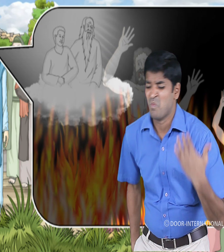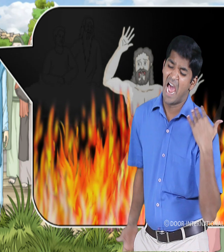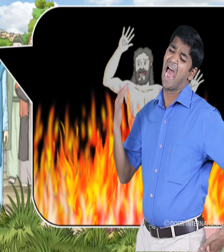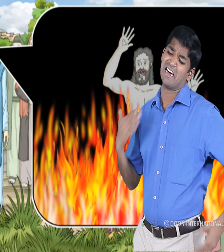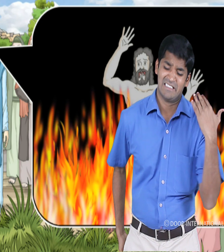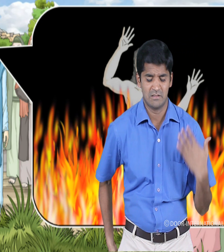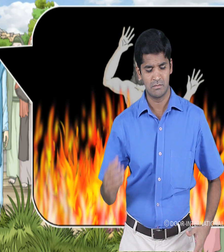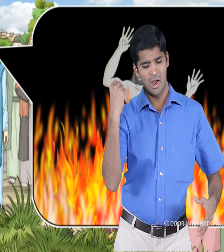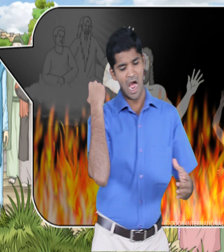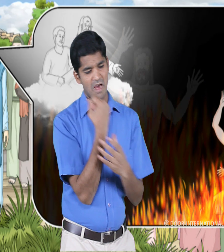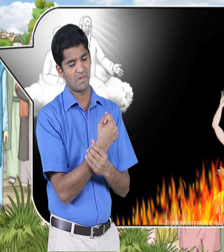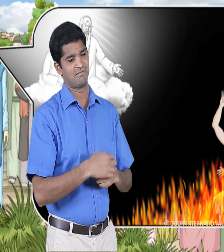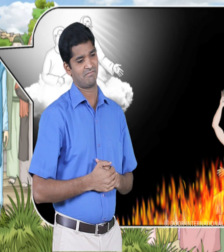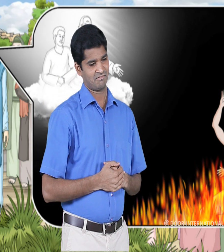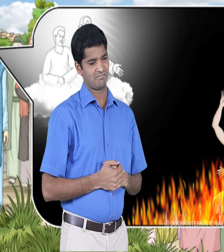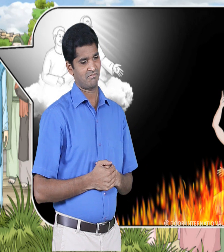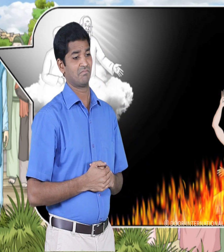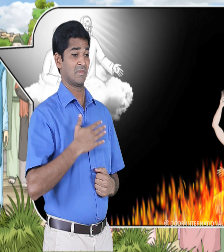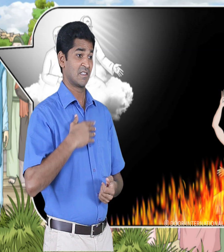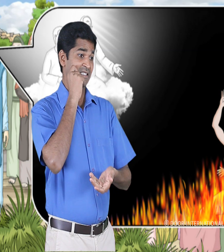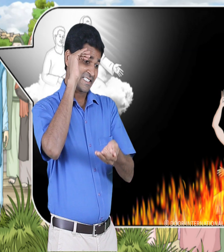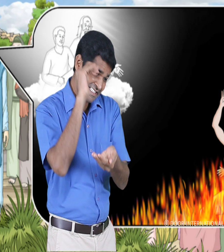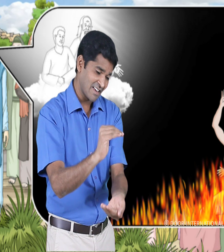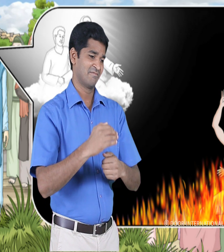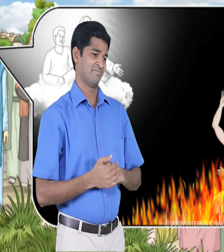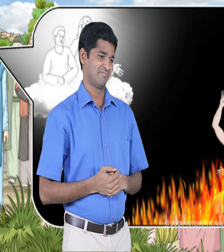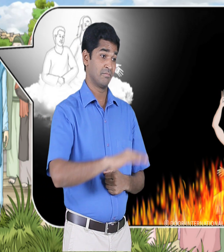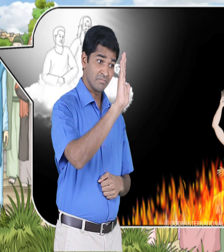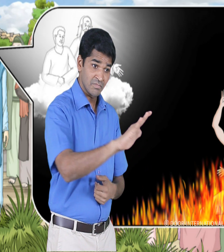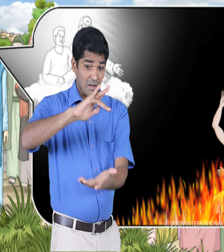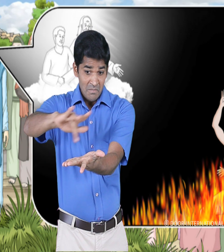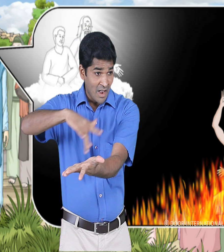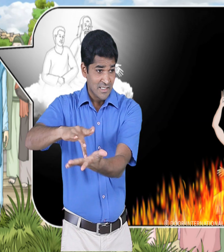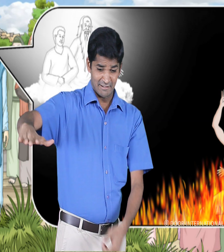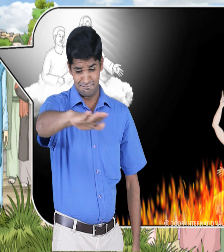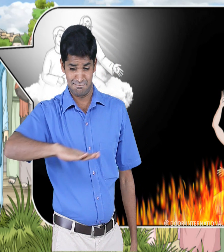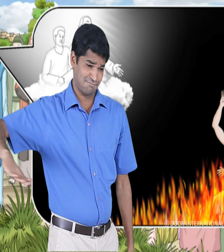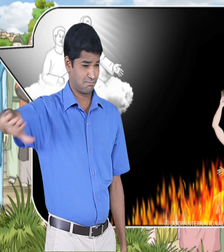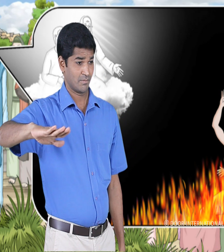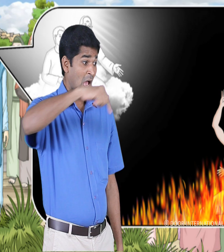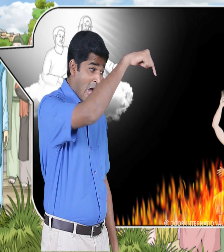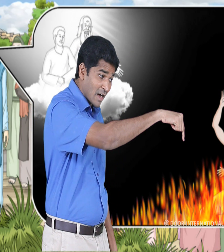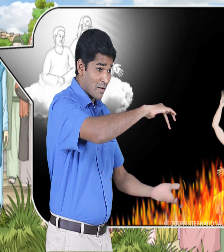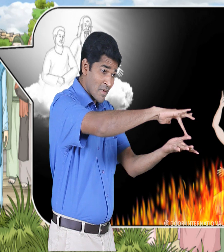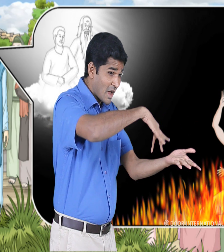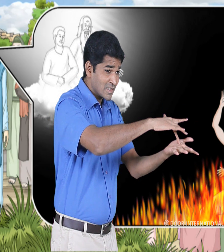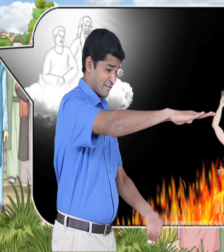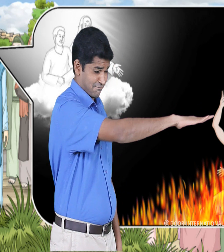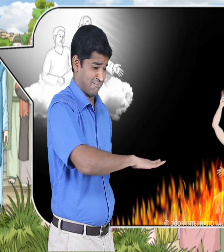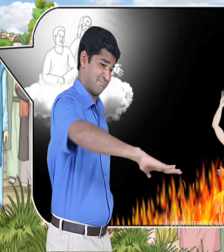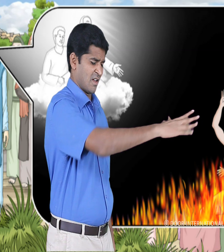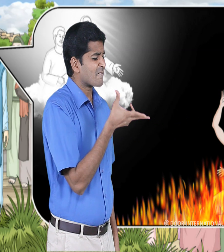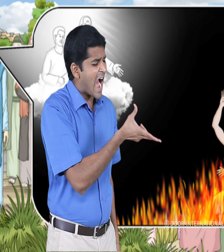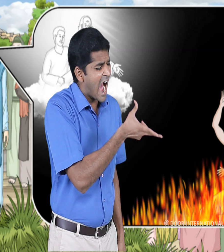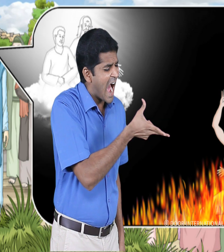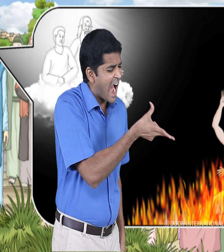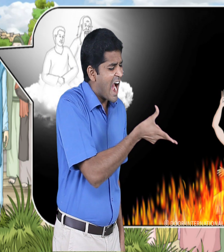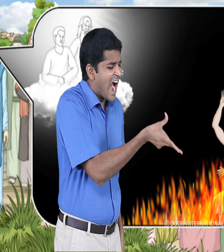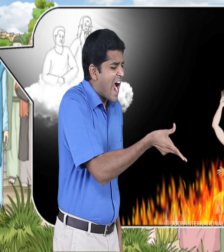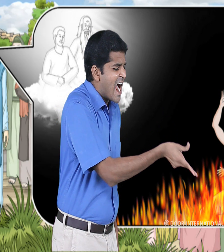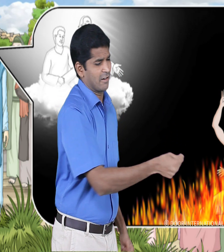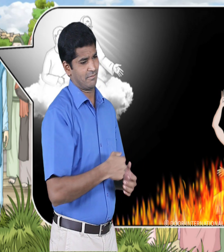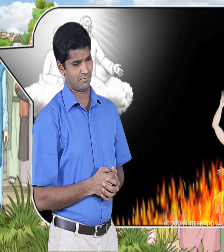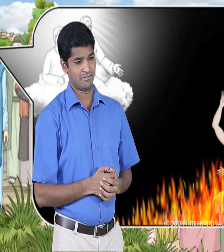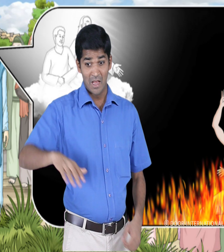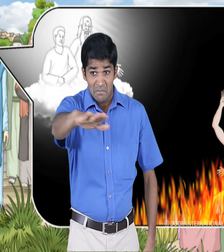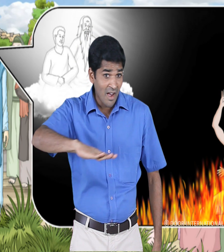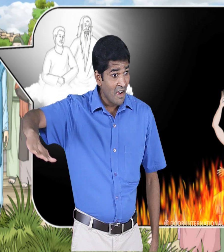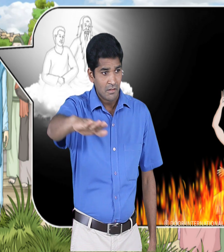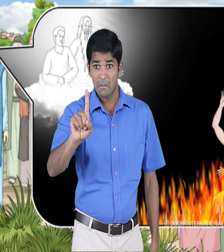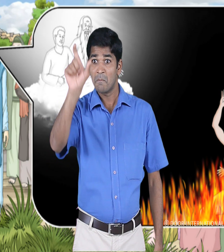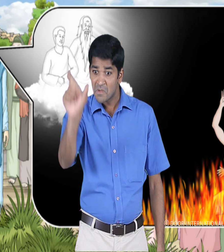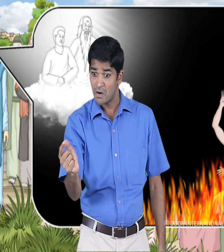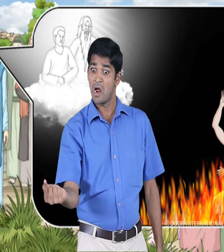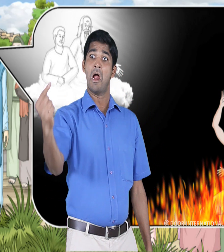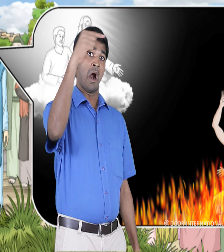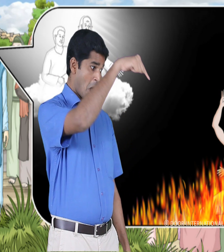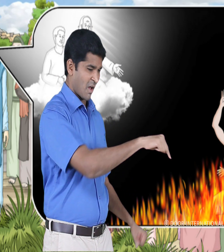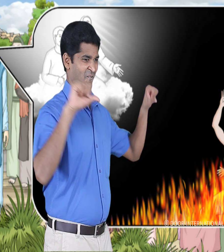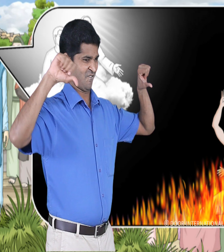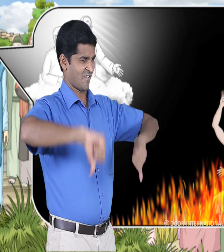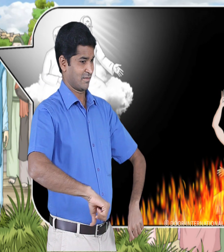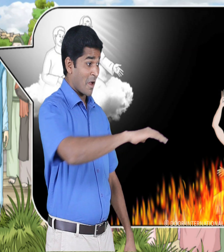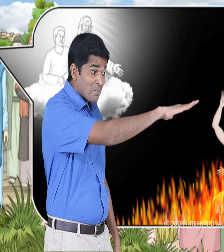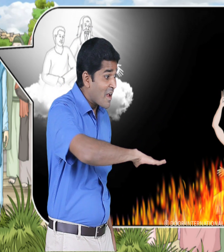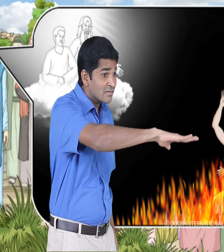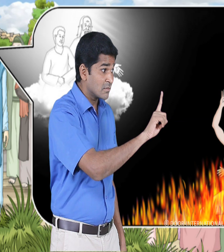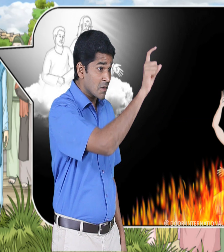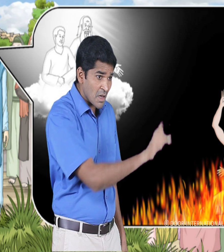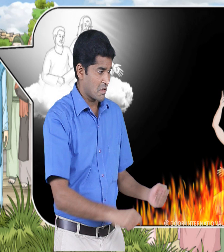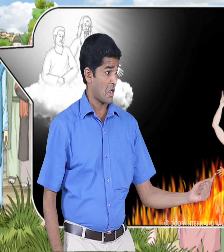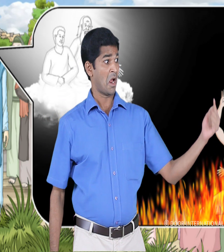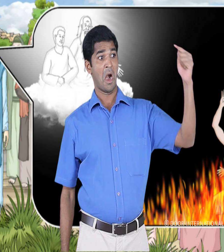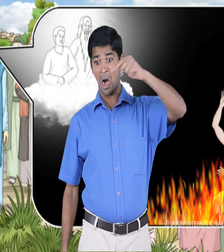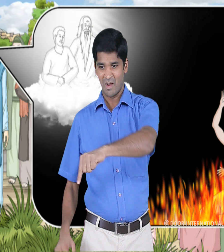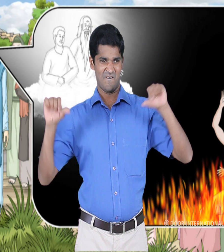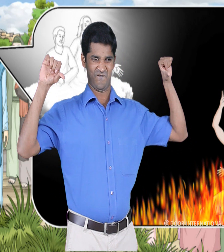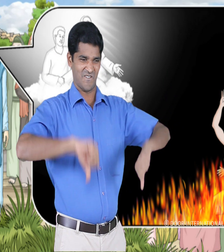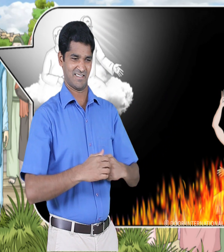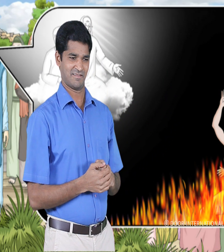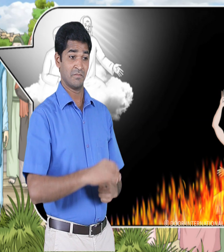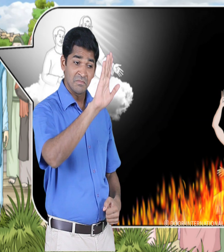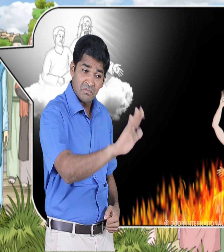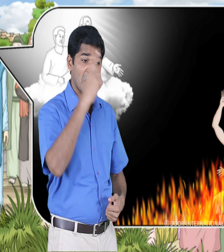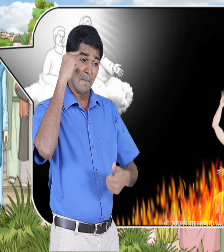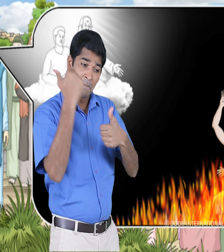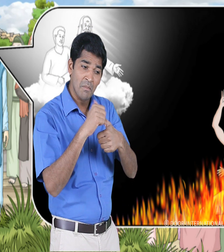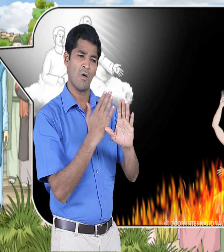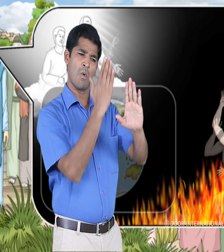But Abraham answered, ‘Child, remember that during your lifetime you received your good things, while Lazarus received bad things.